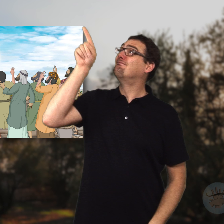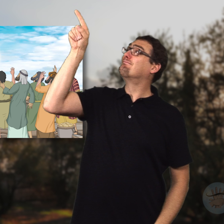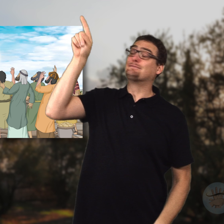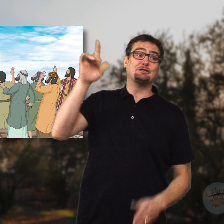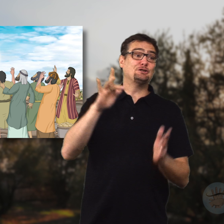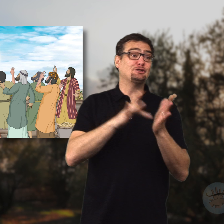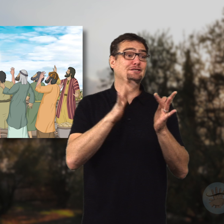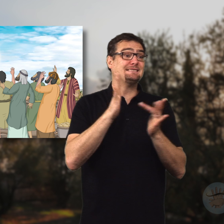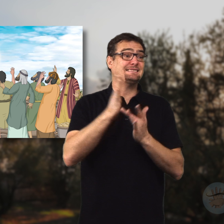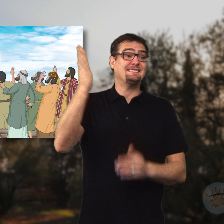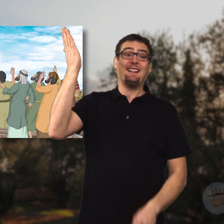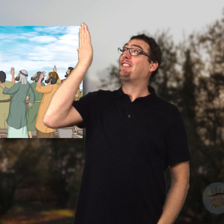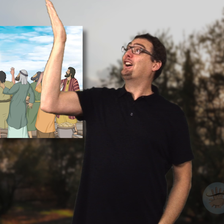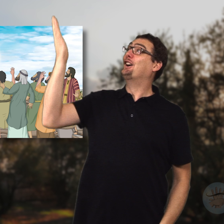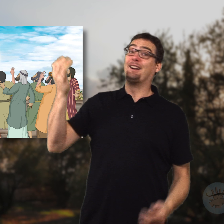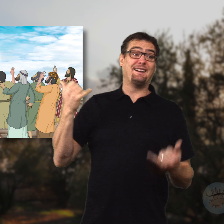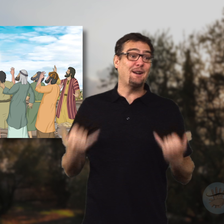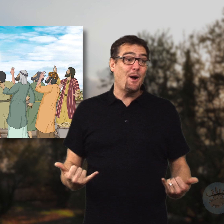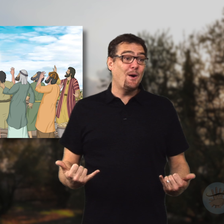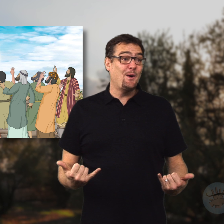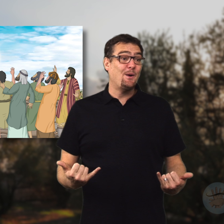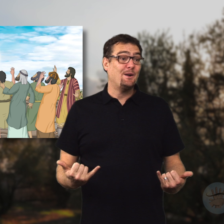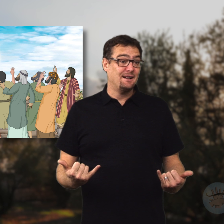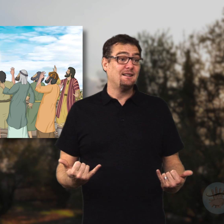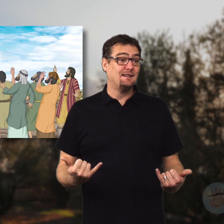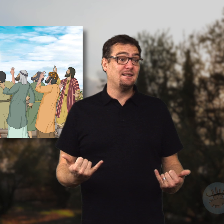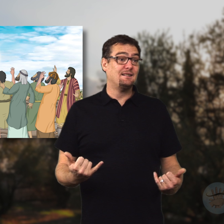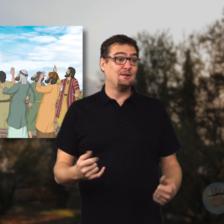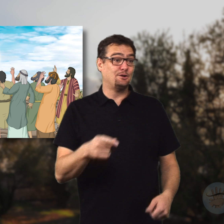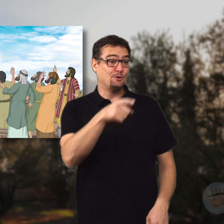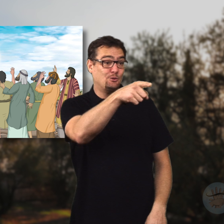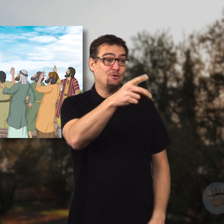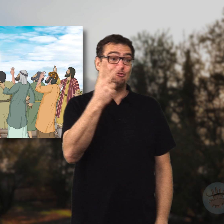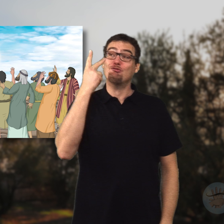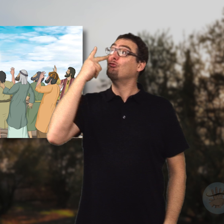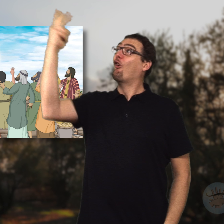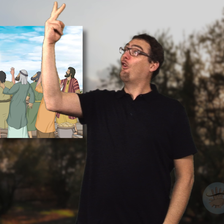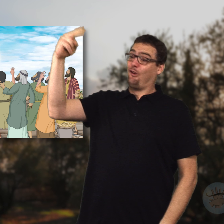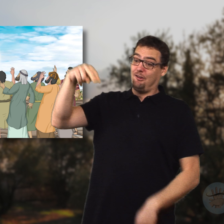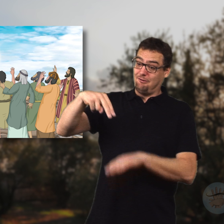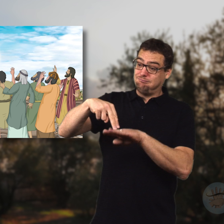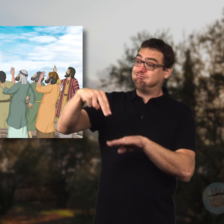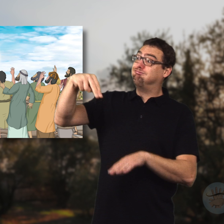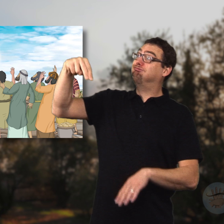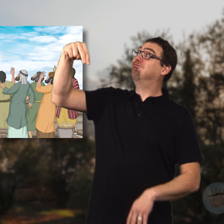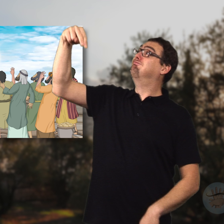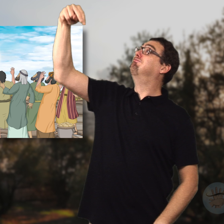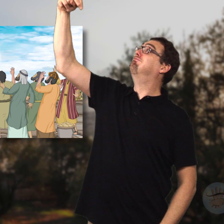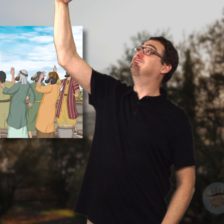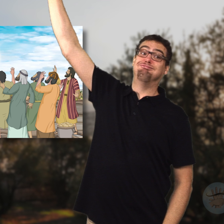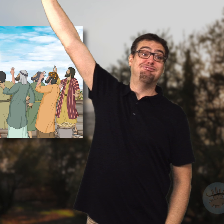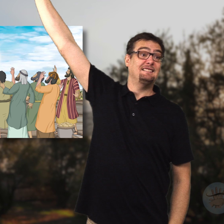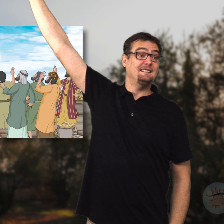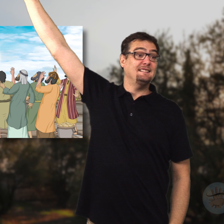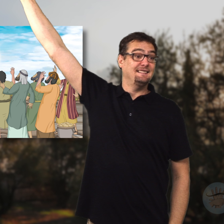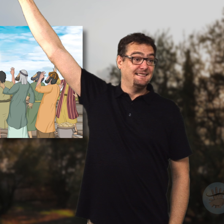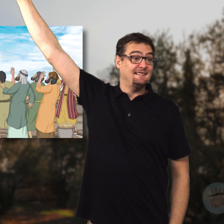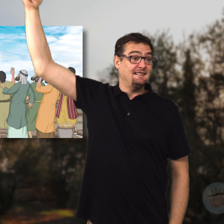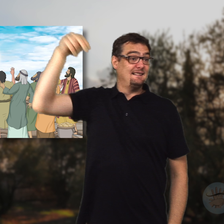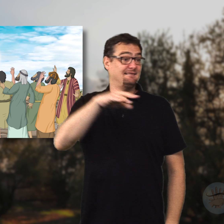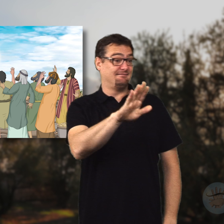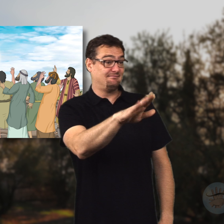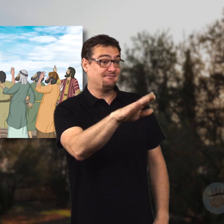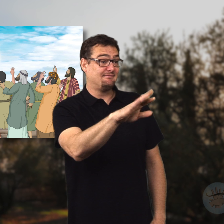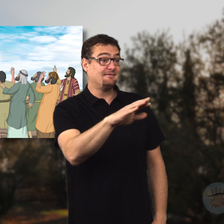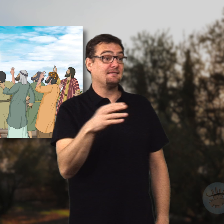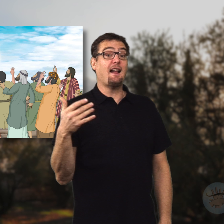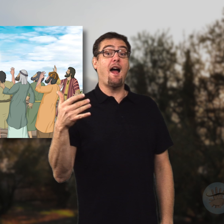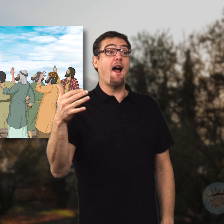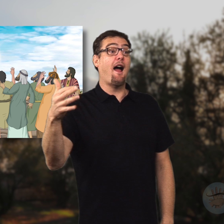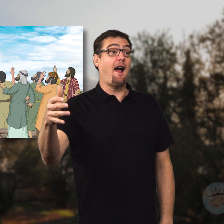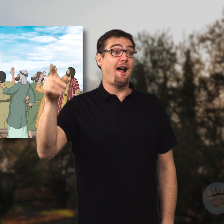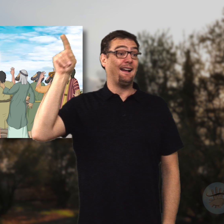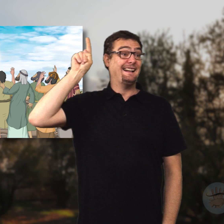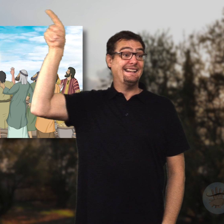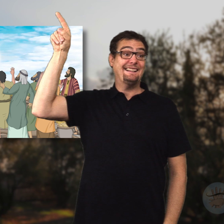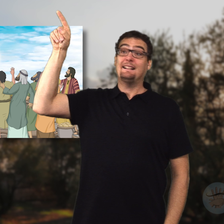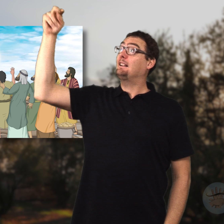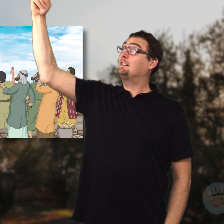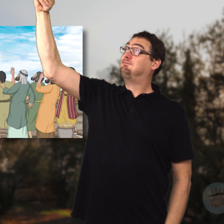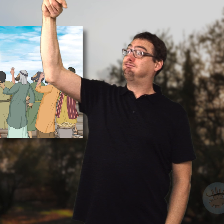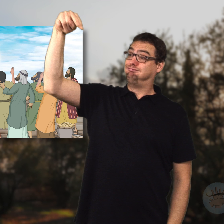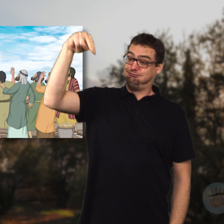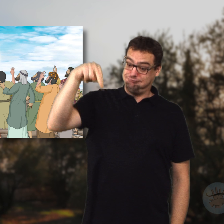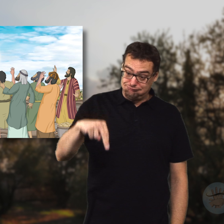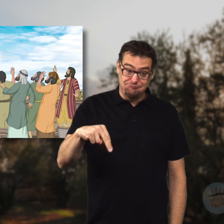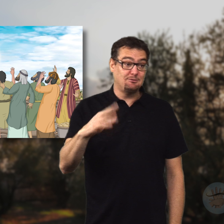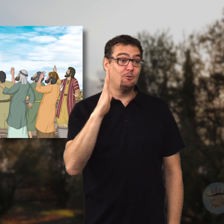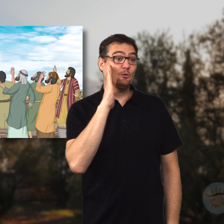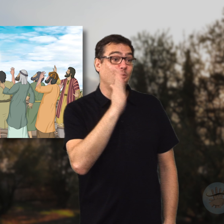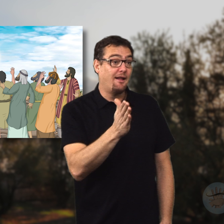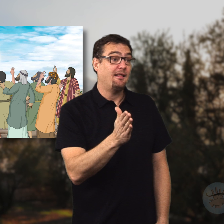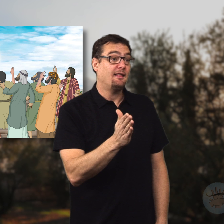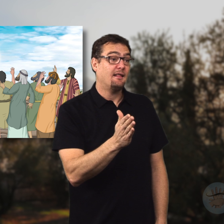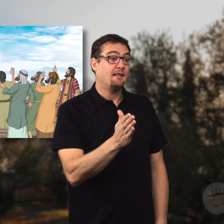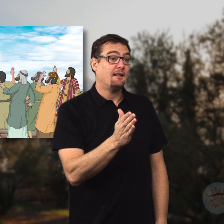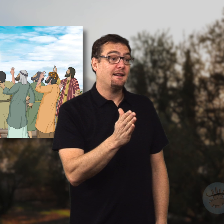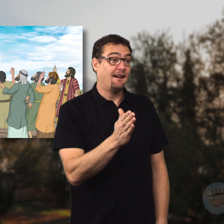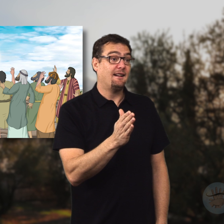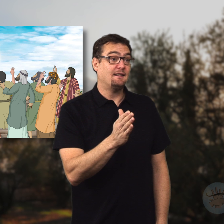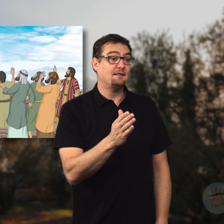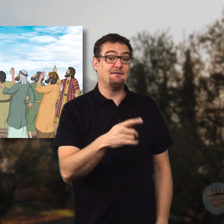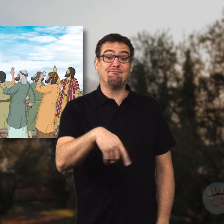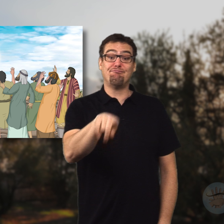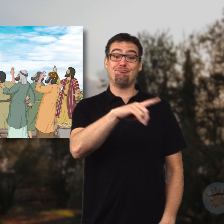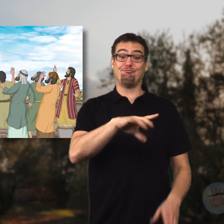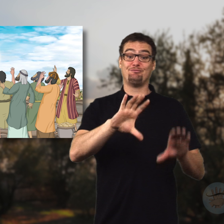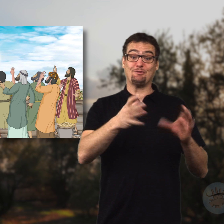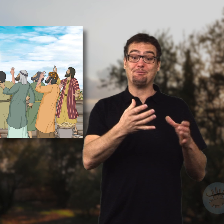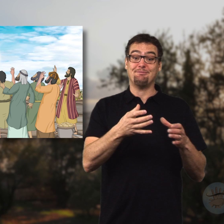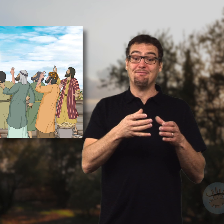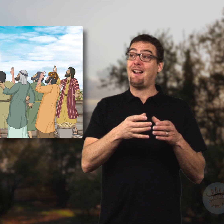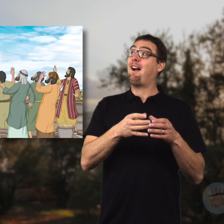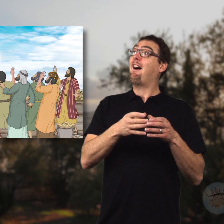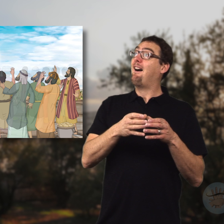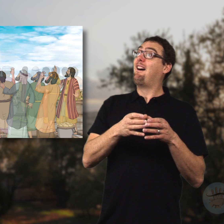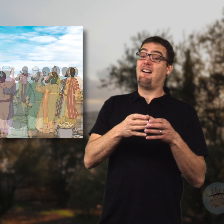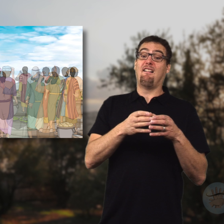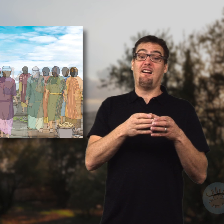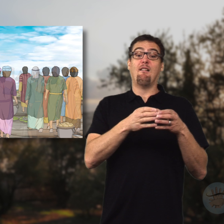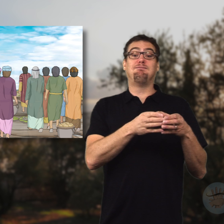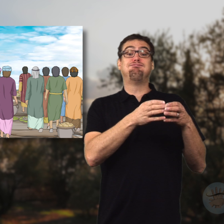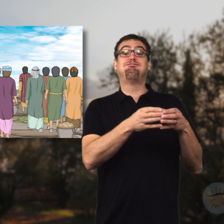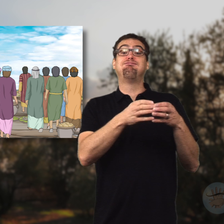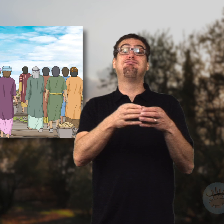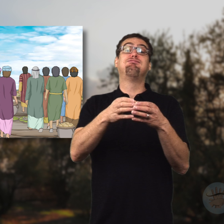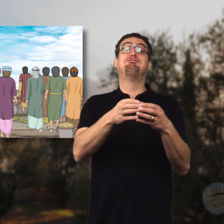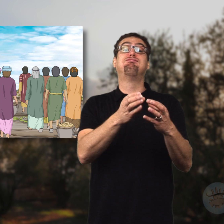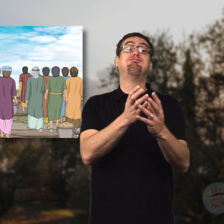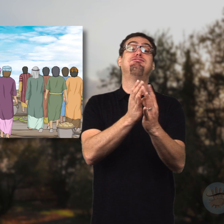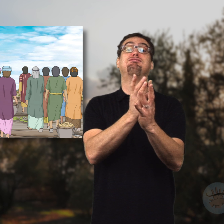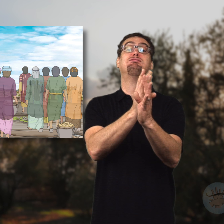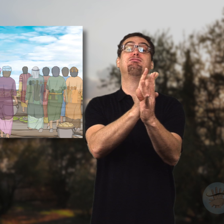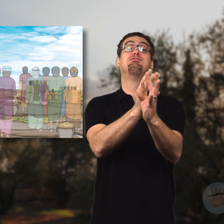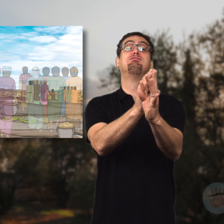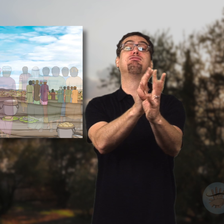This same Jesus, who has been taken from you into heaven, will come back in the same way you have seen Him go into heaven.”